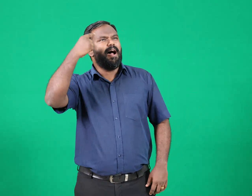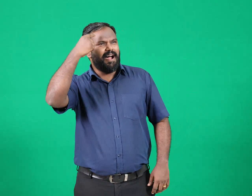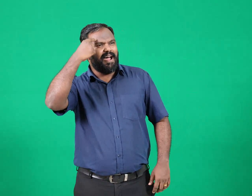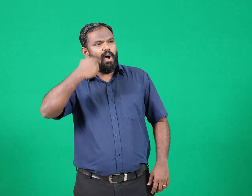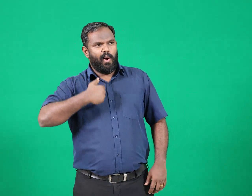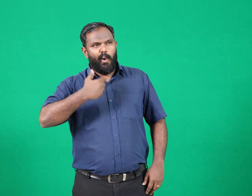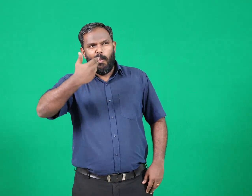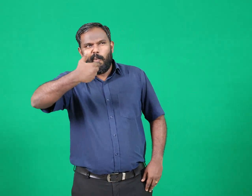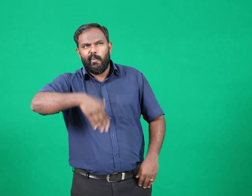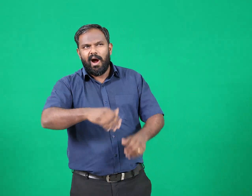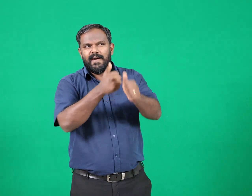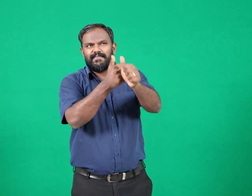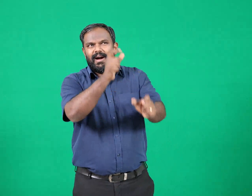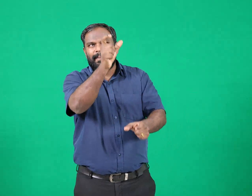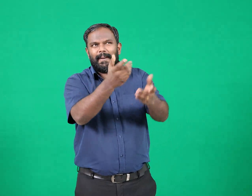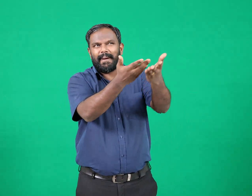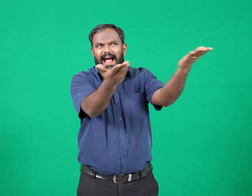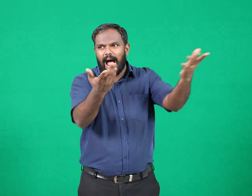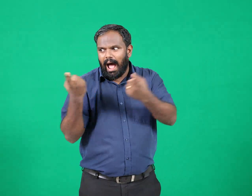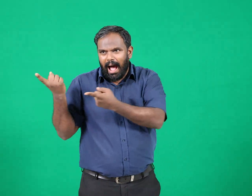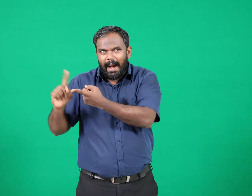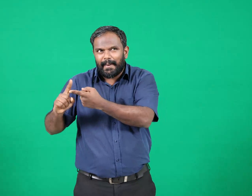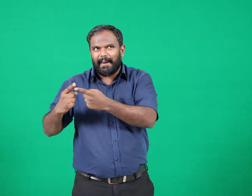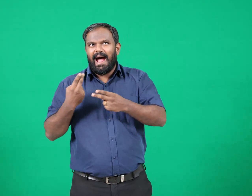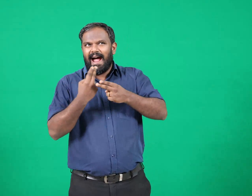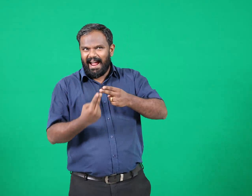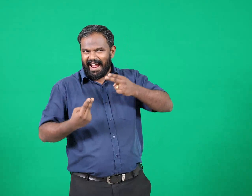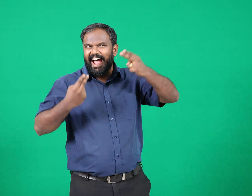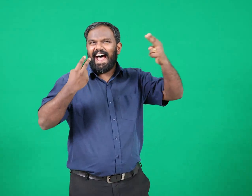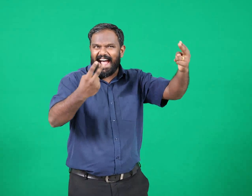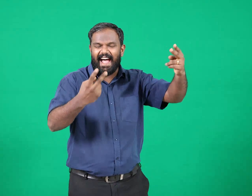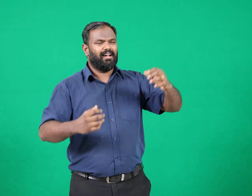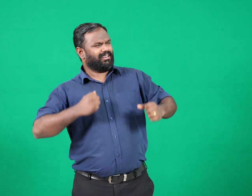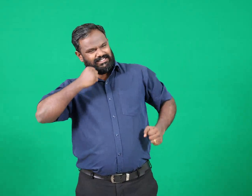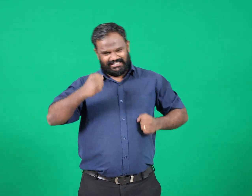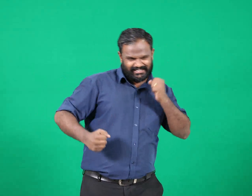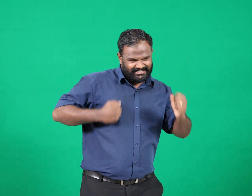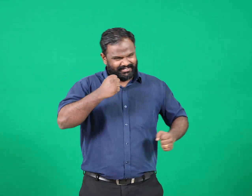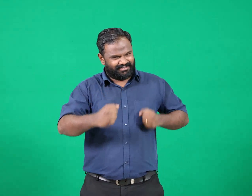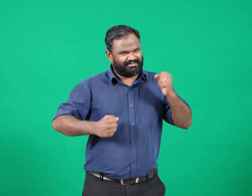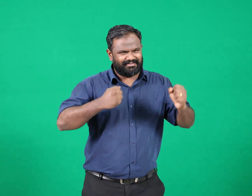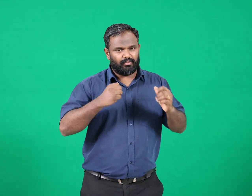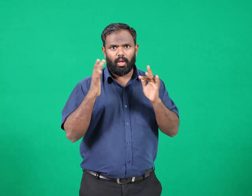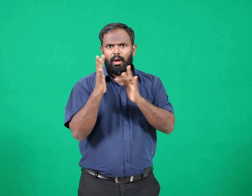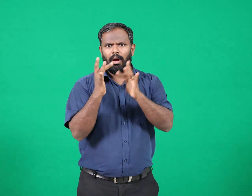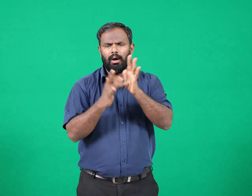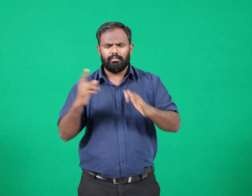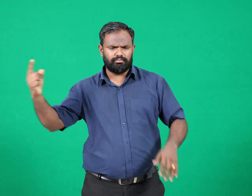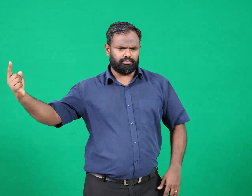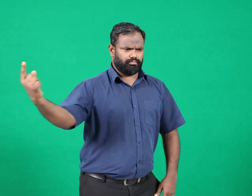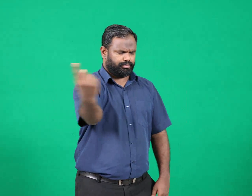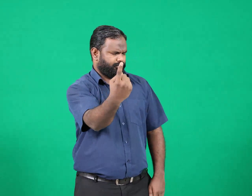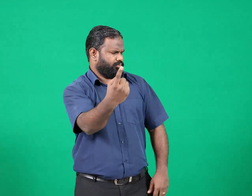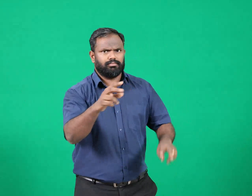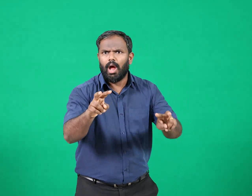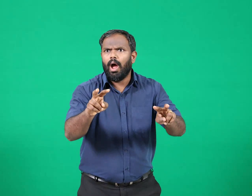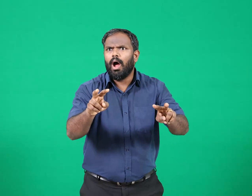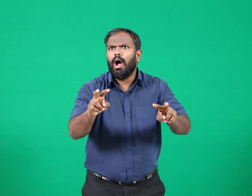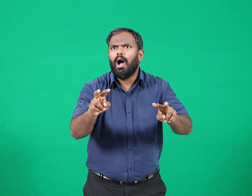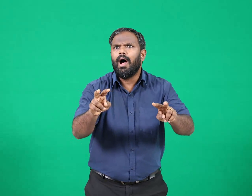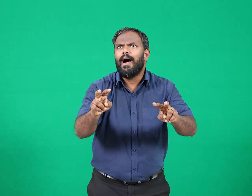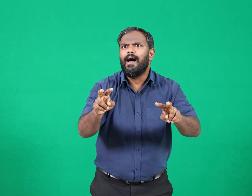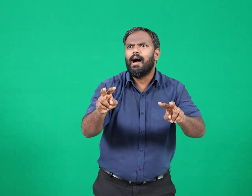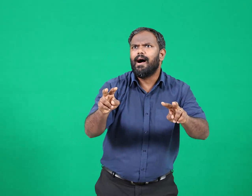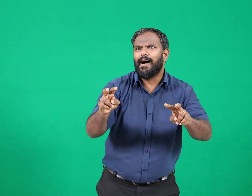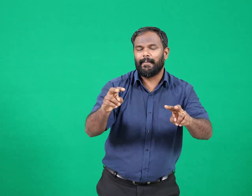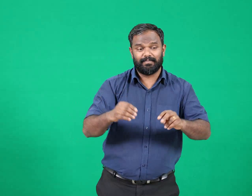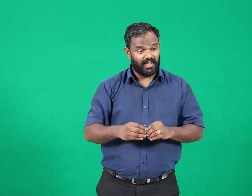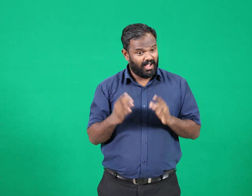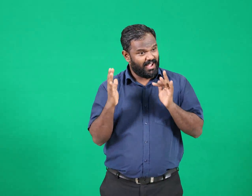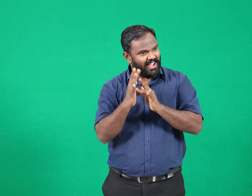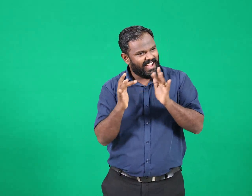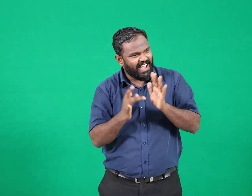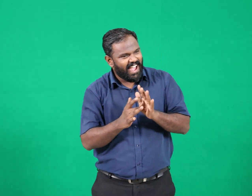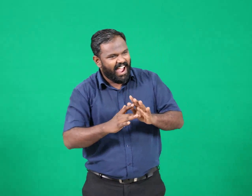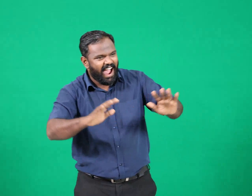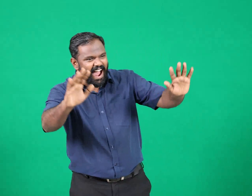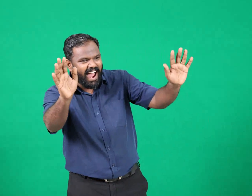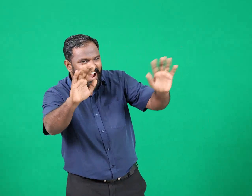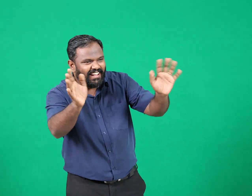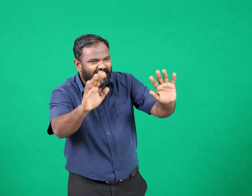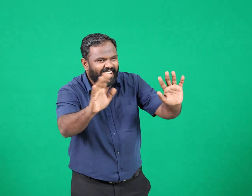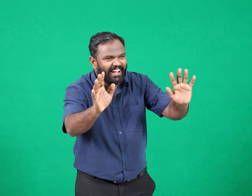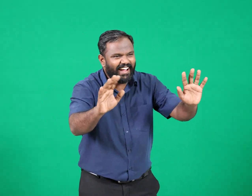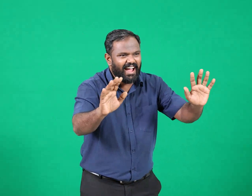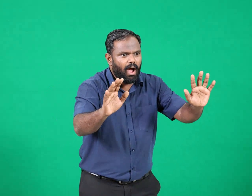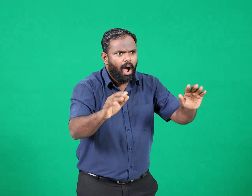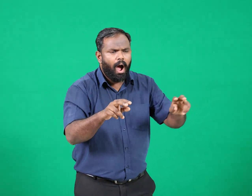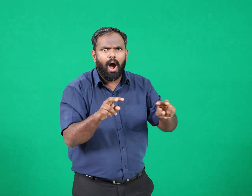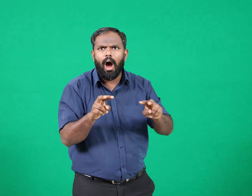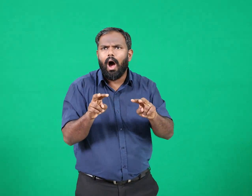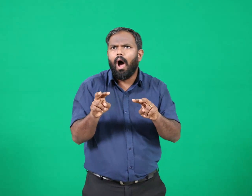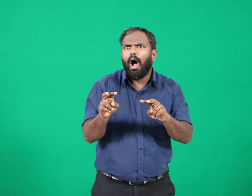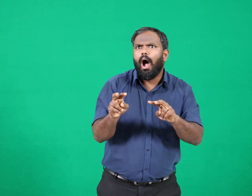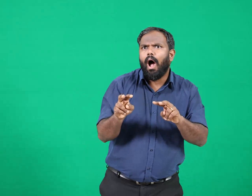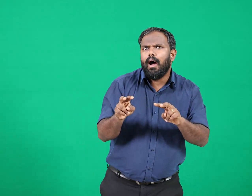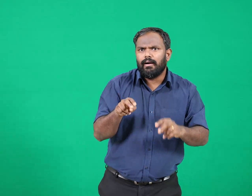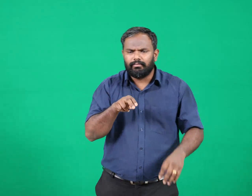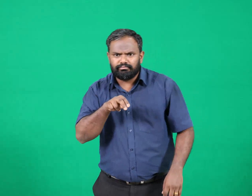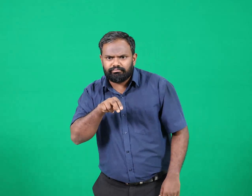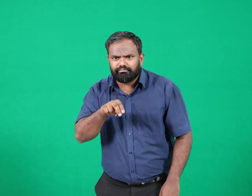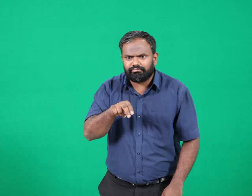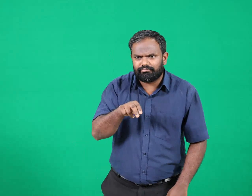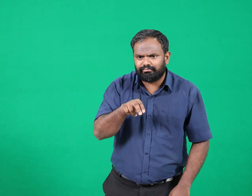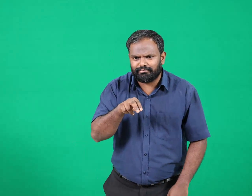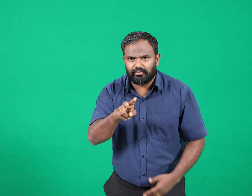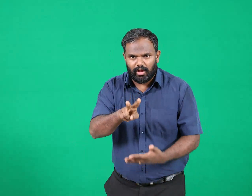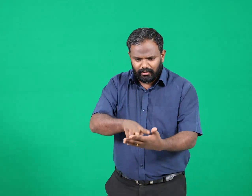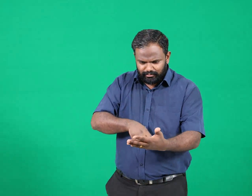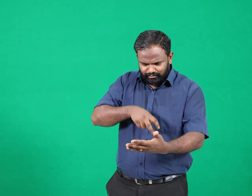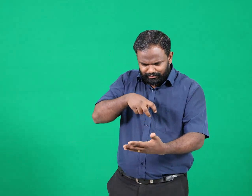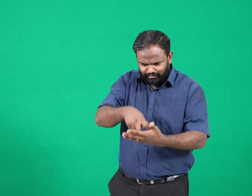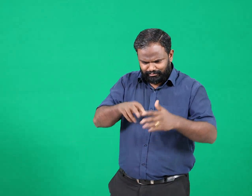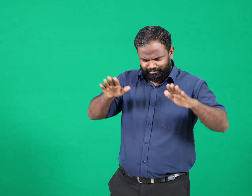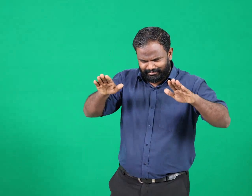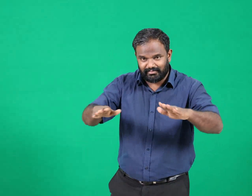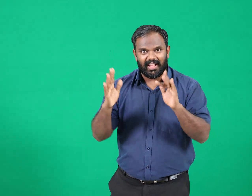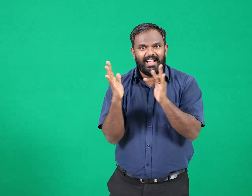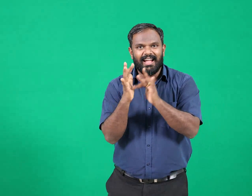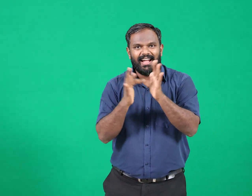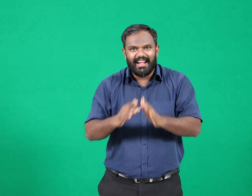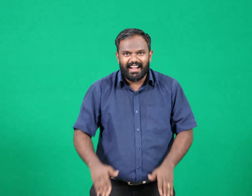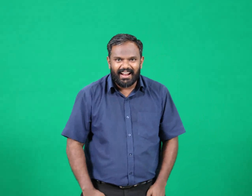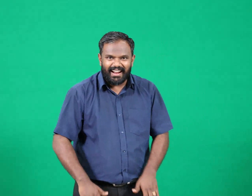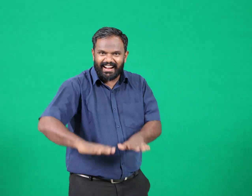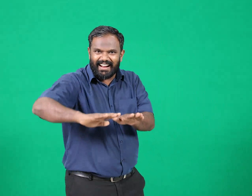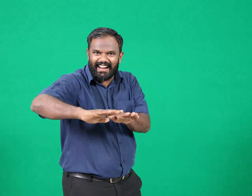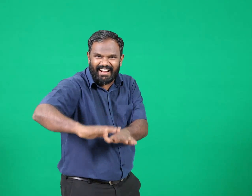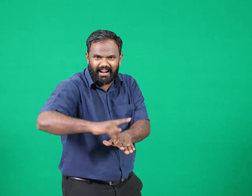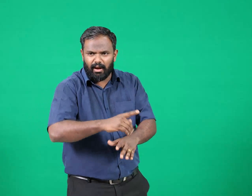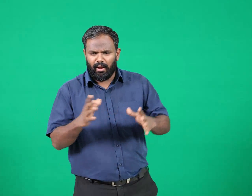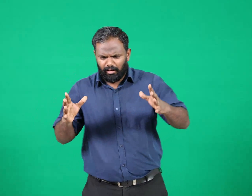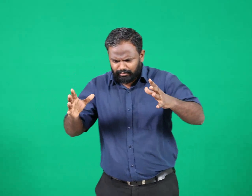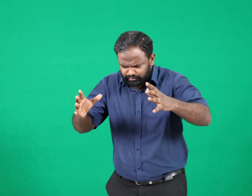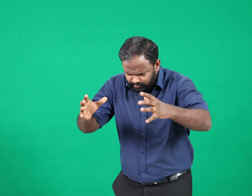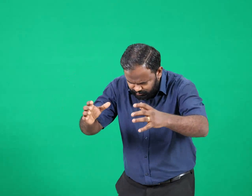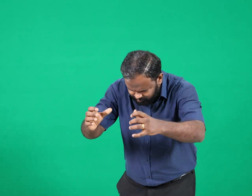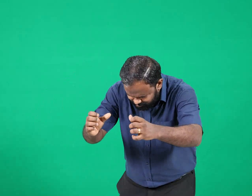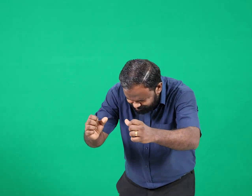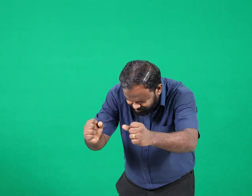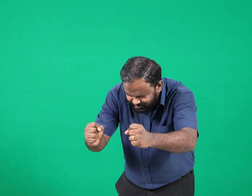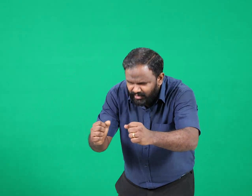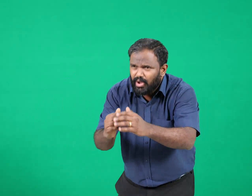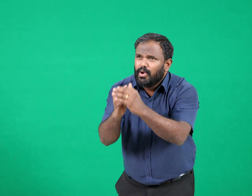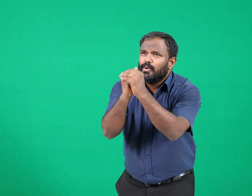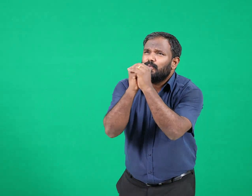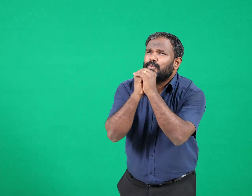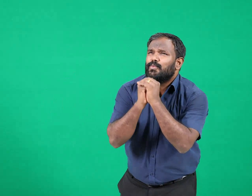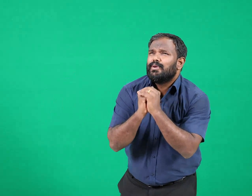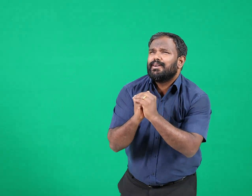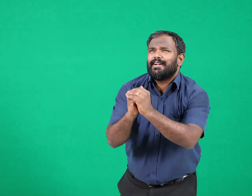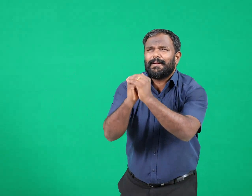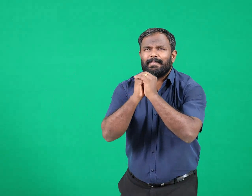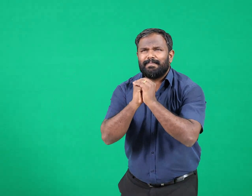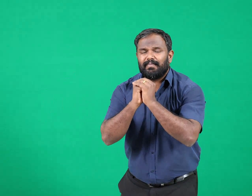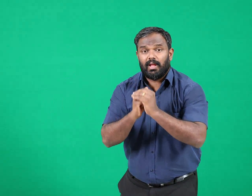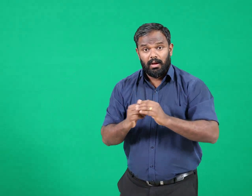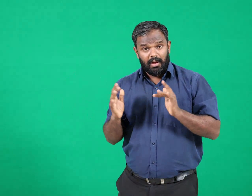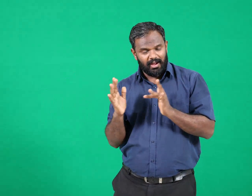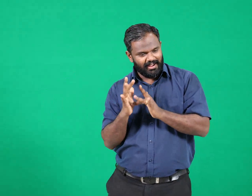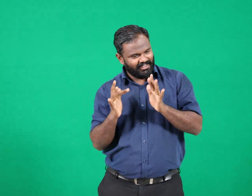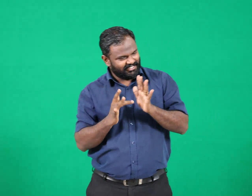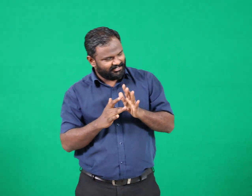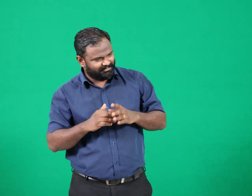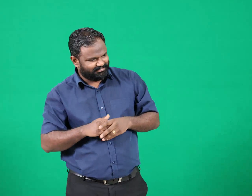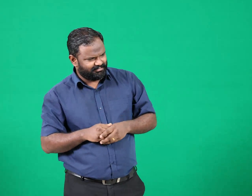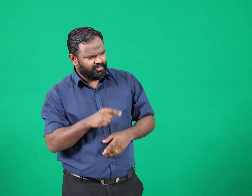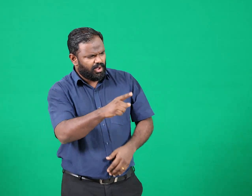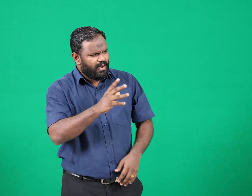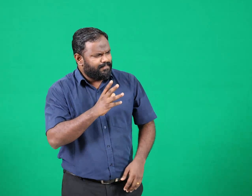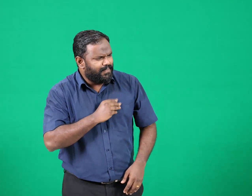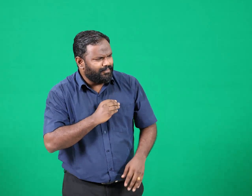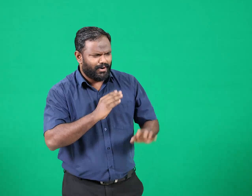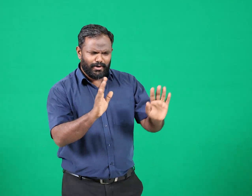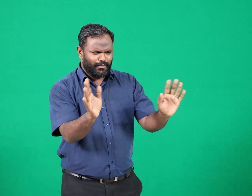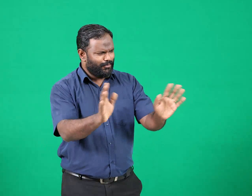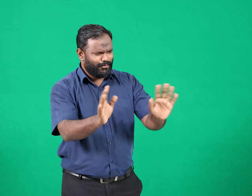Suddenly Jesus met them and said, "Greetings!" They came to Him, grasped His feet, and worshiped Him.